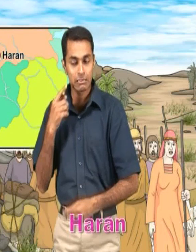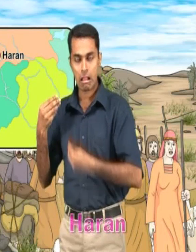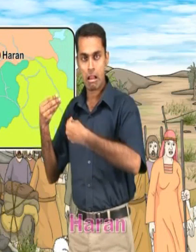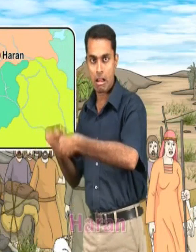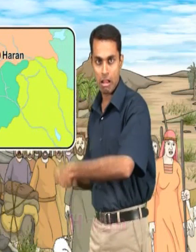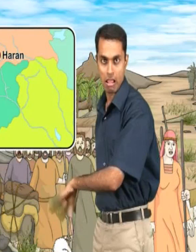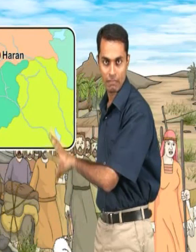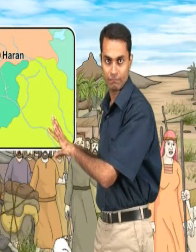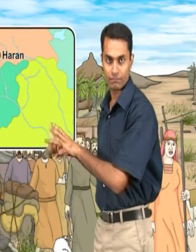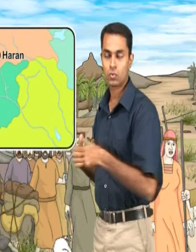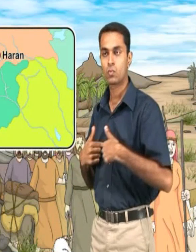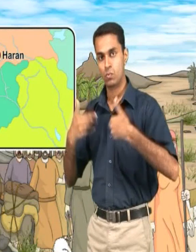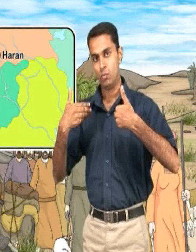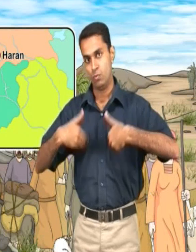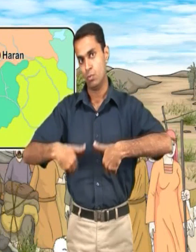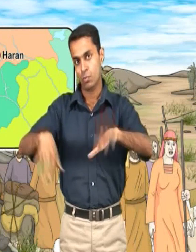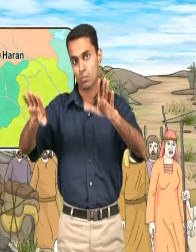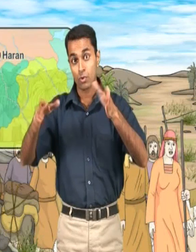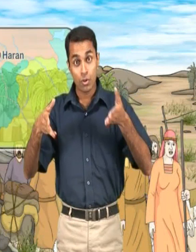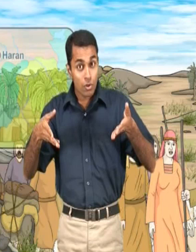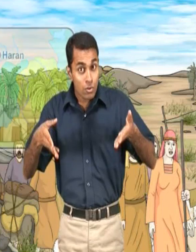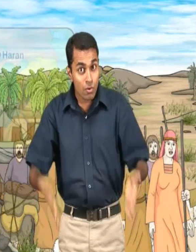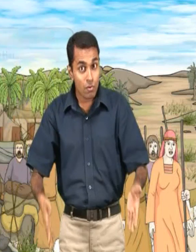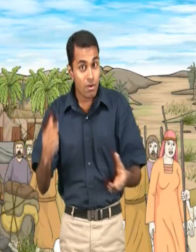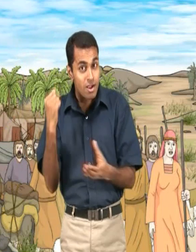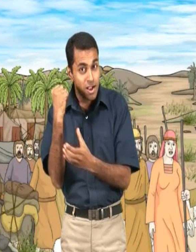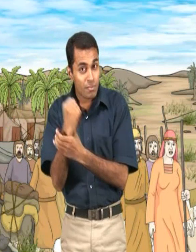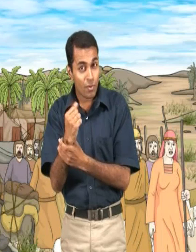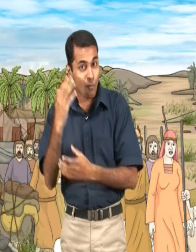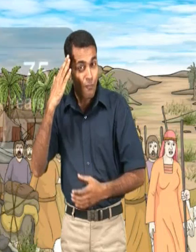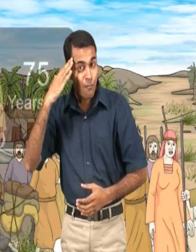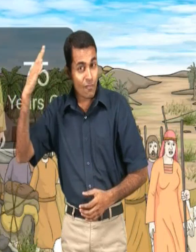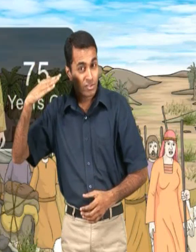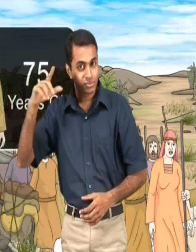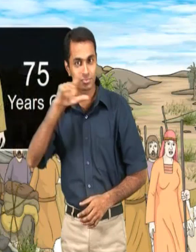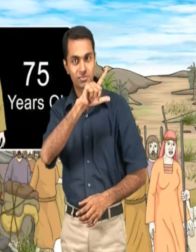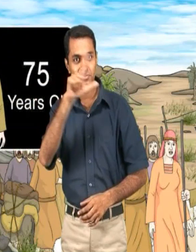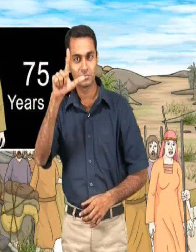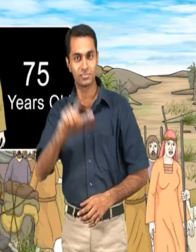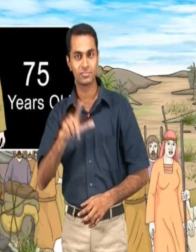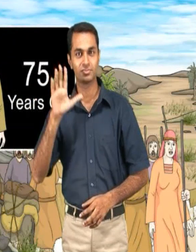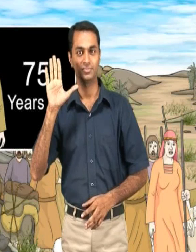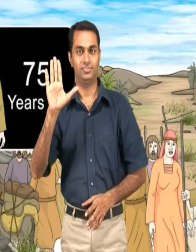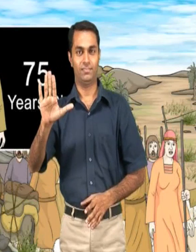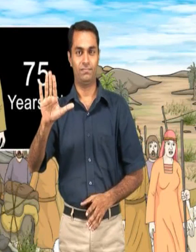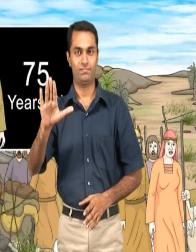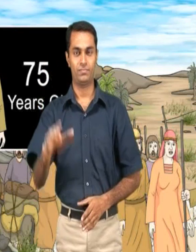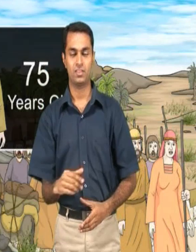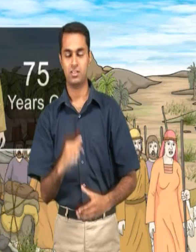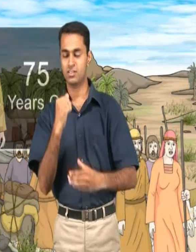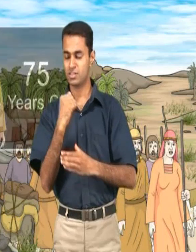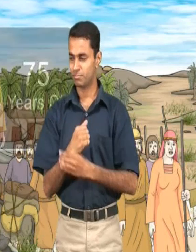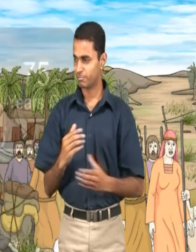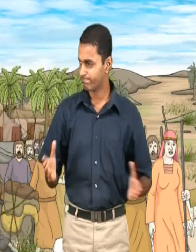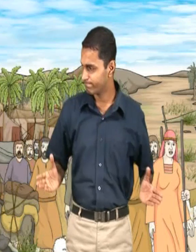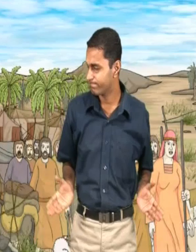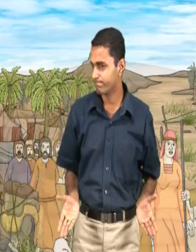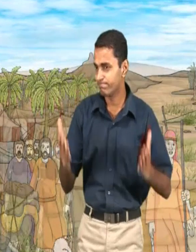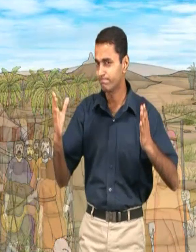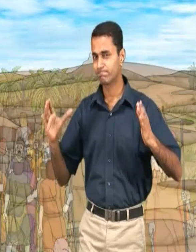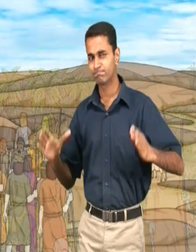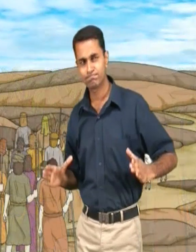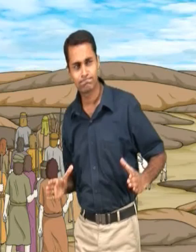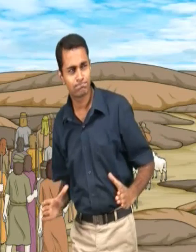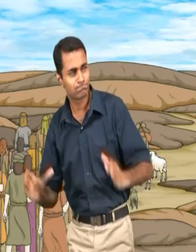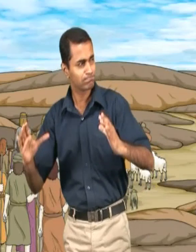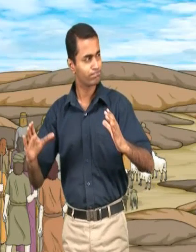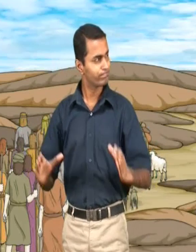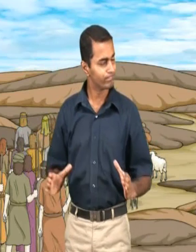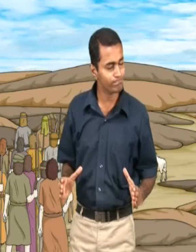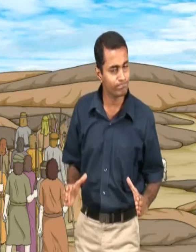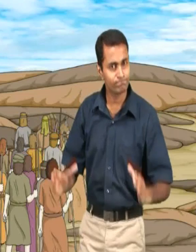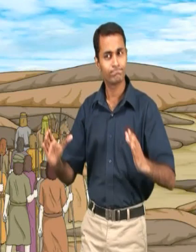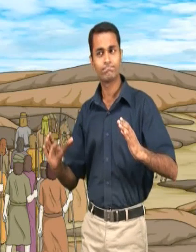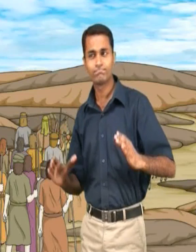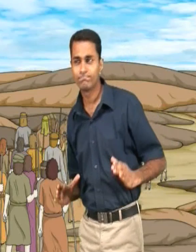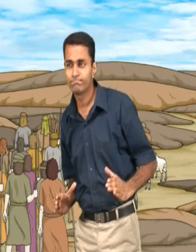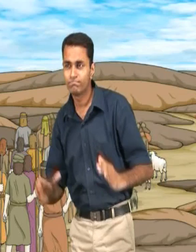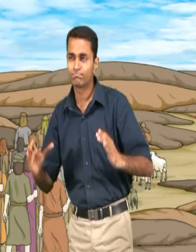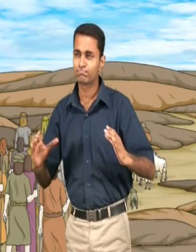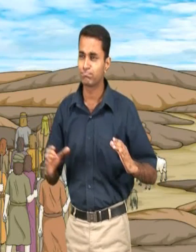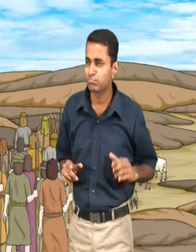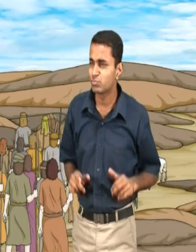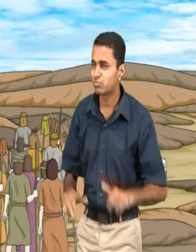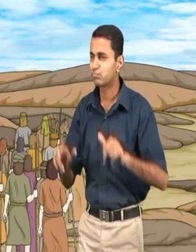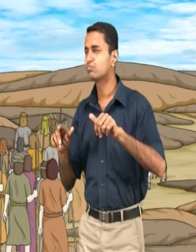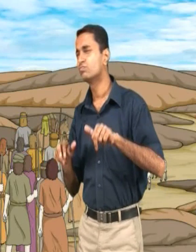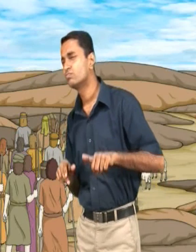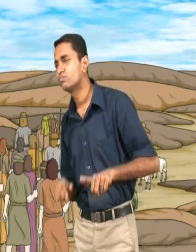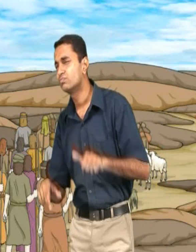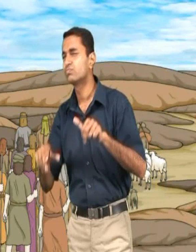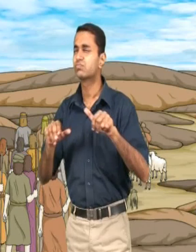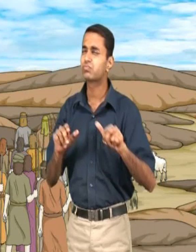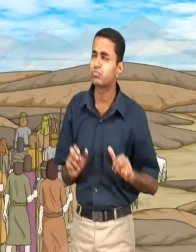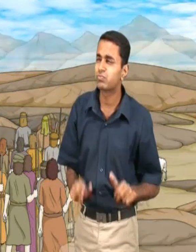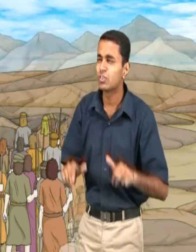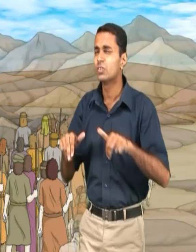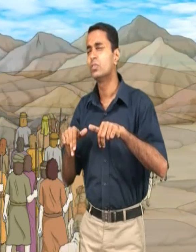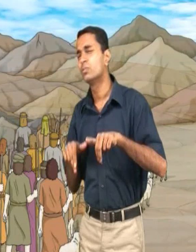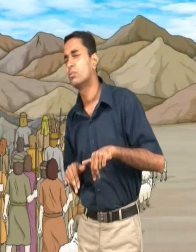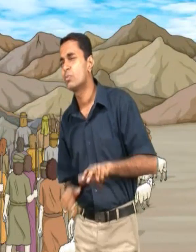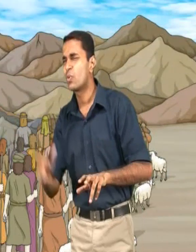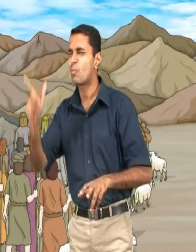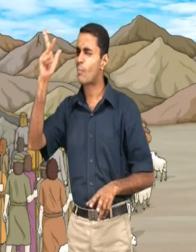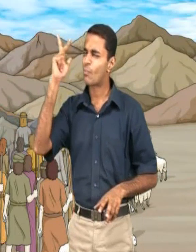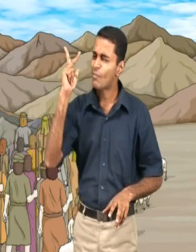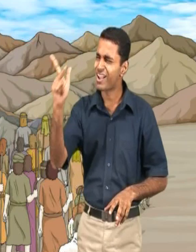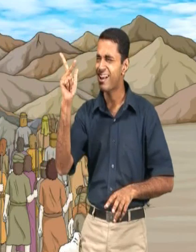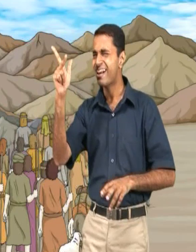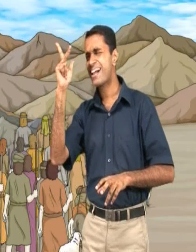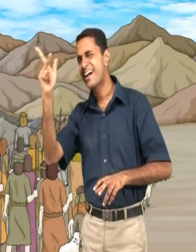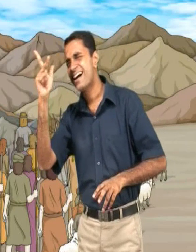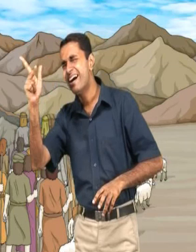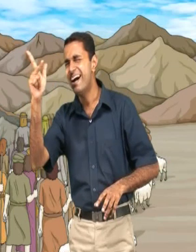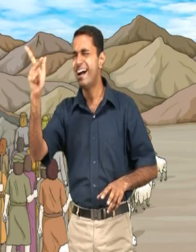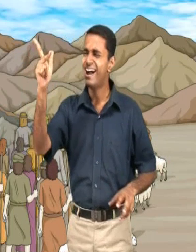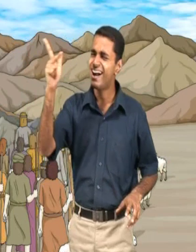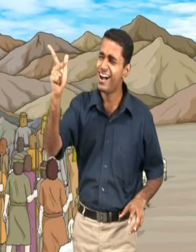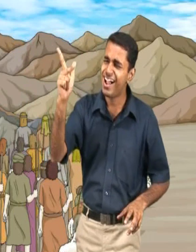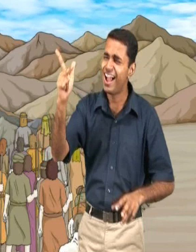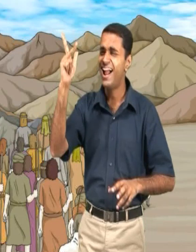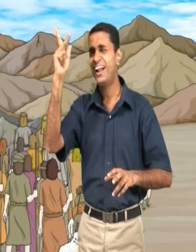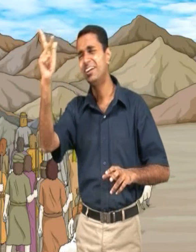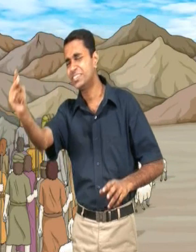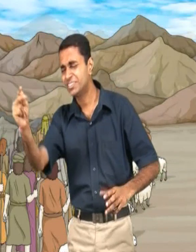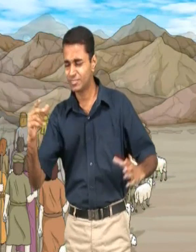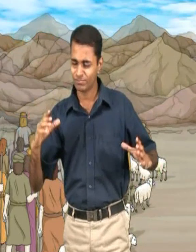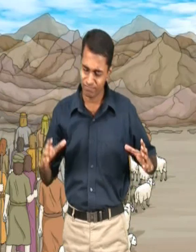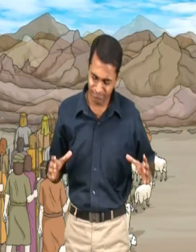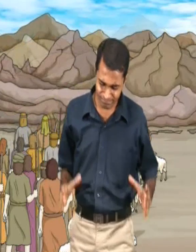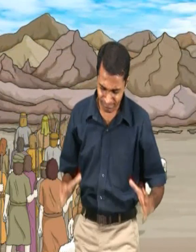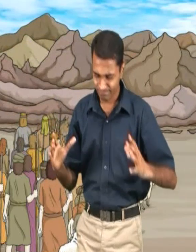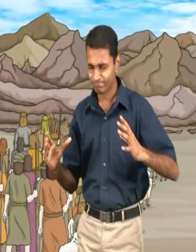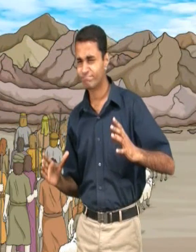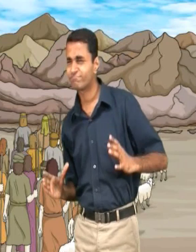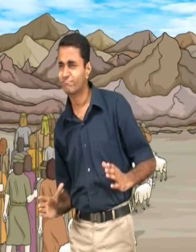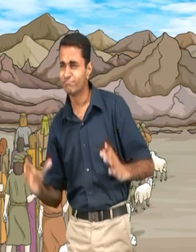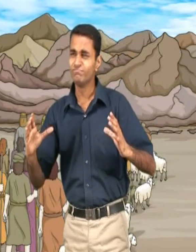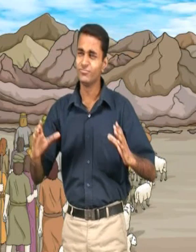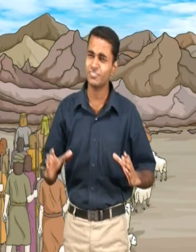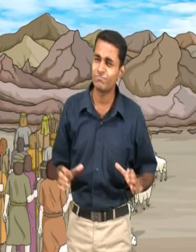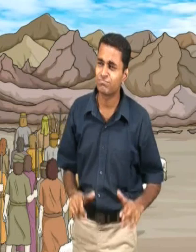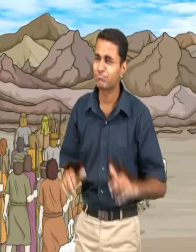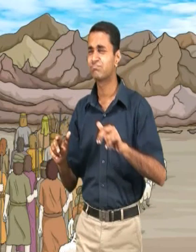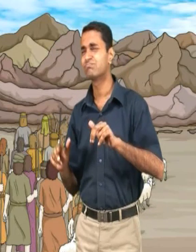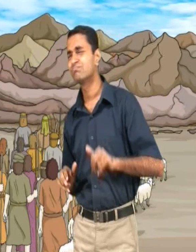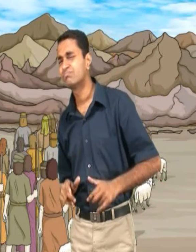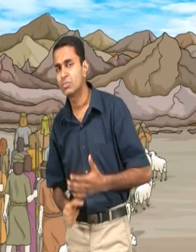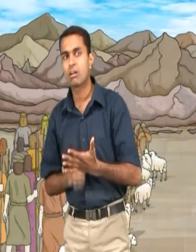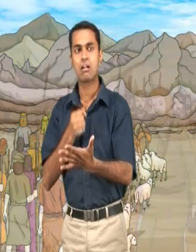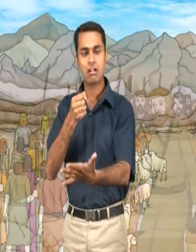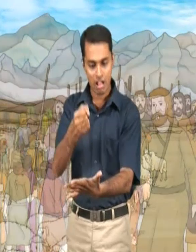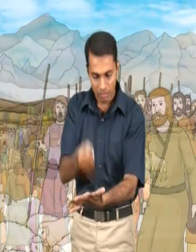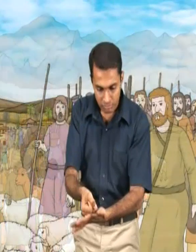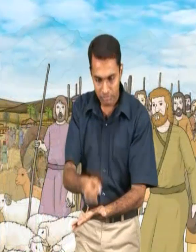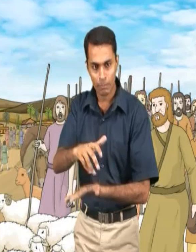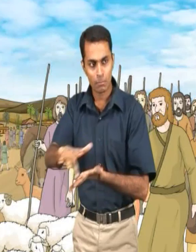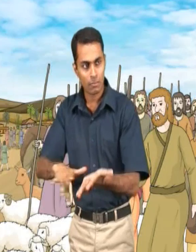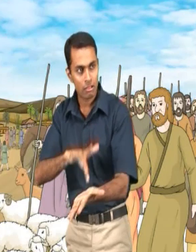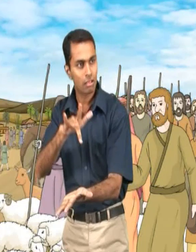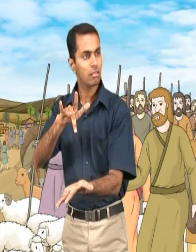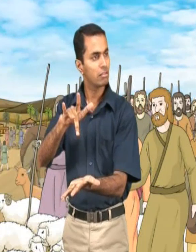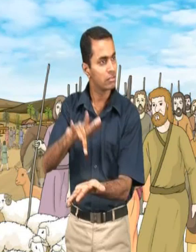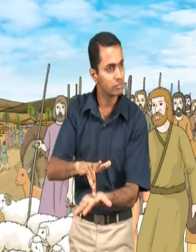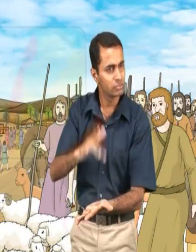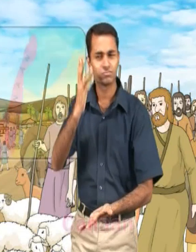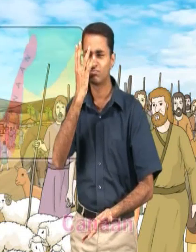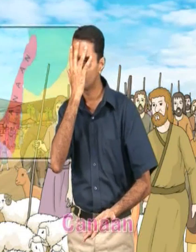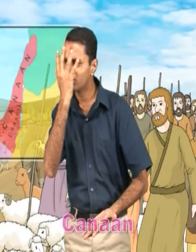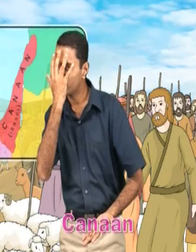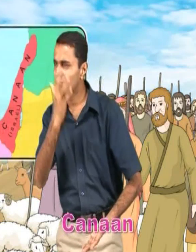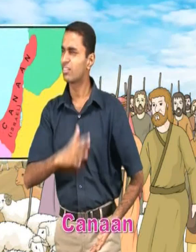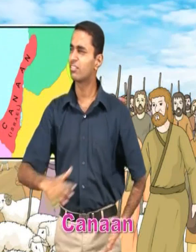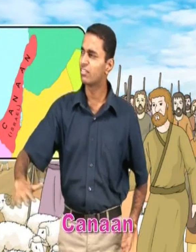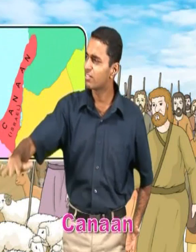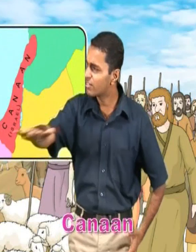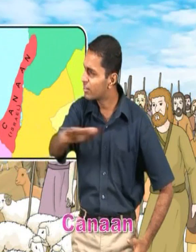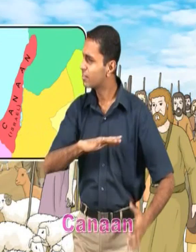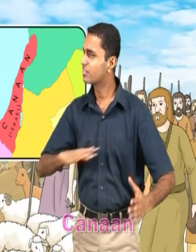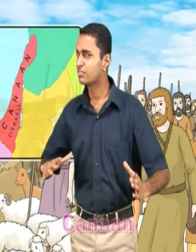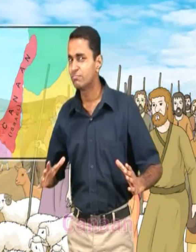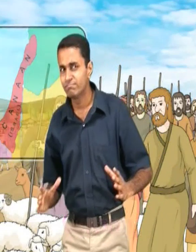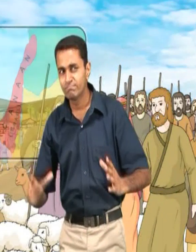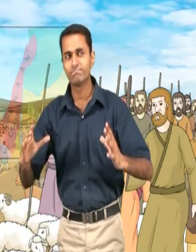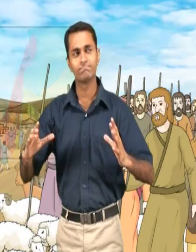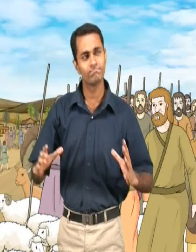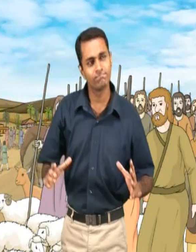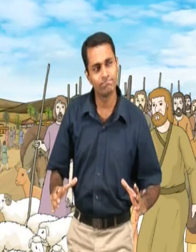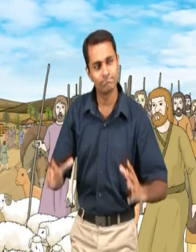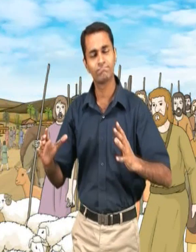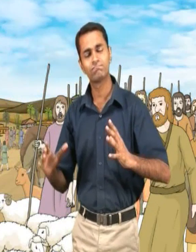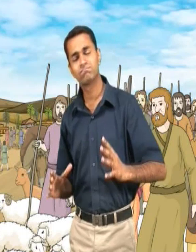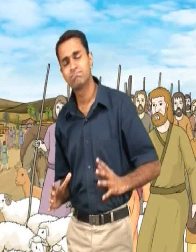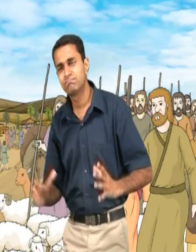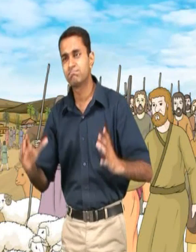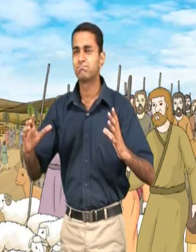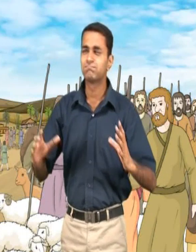And Abram took his wife Sarai, his nephew Lot, and all the possessions and people they had acquired in Haran, and set out for the land of Canaan.